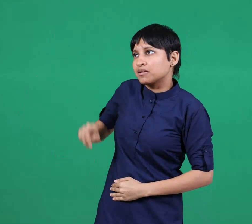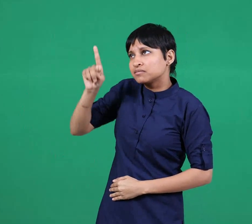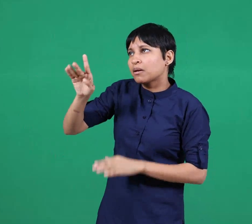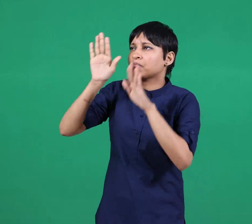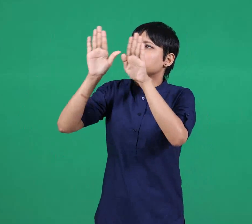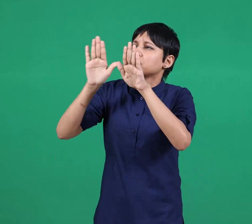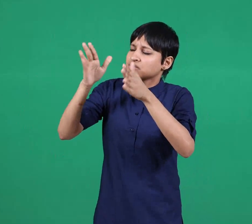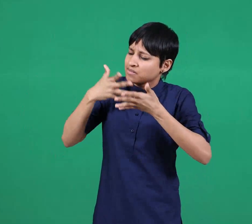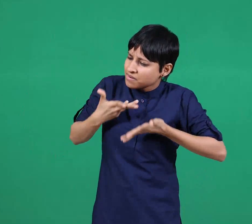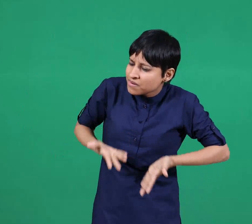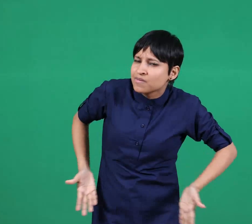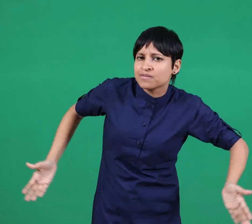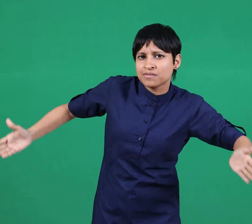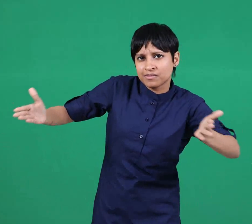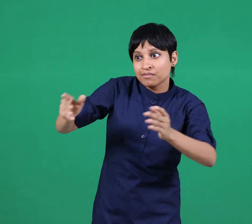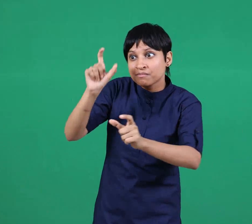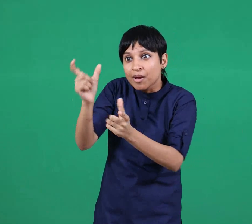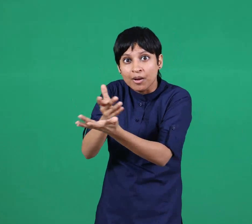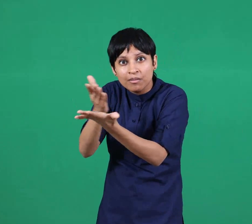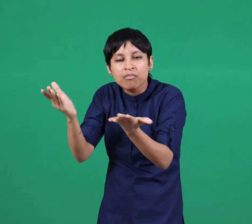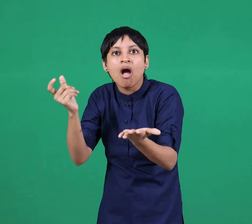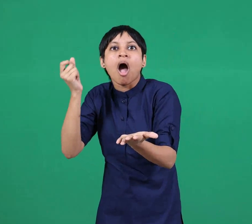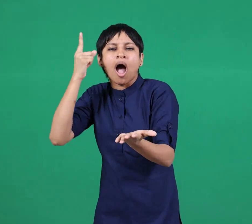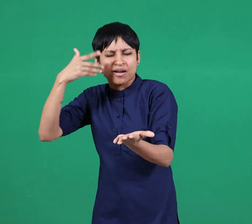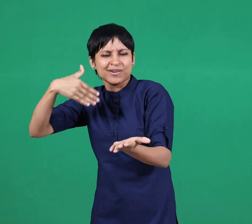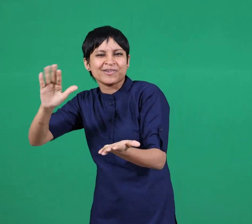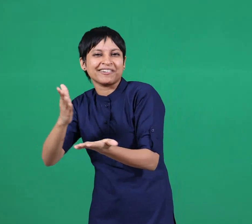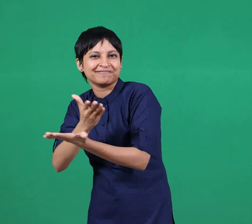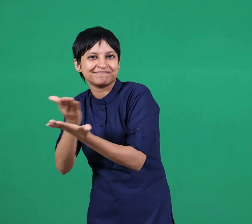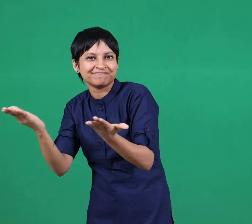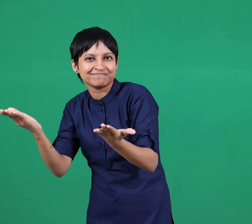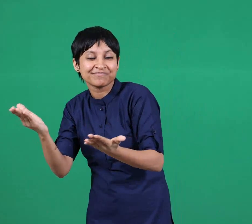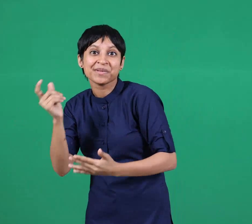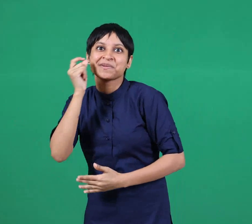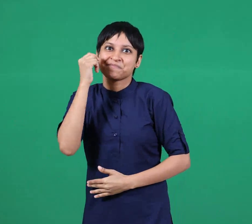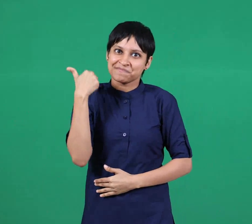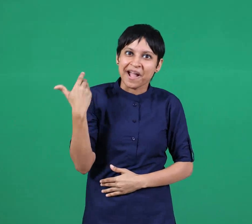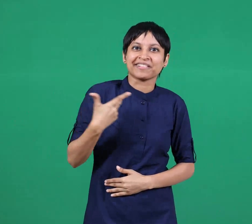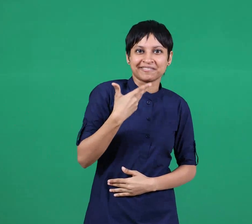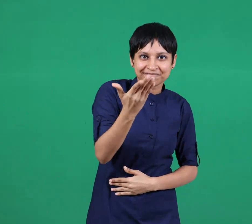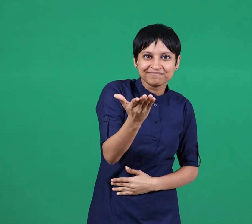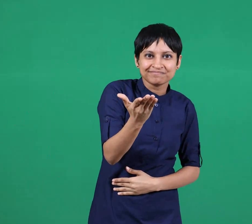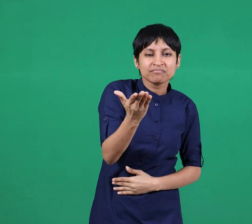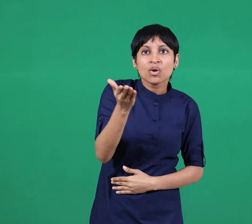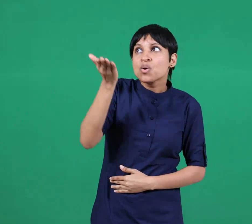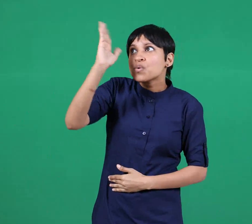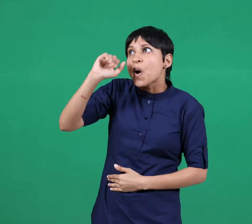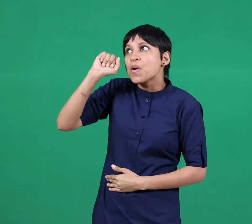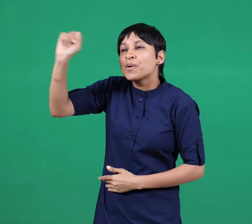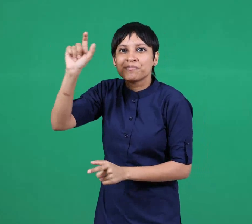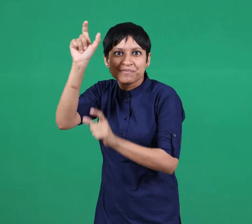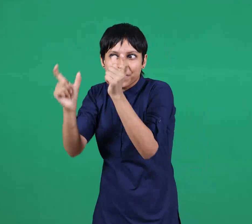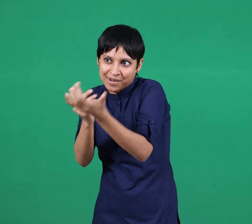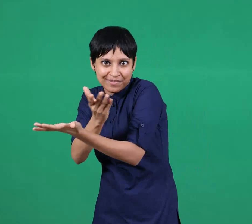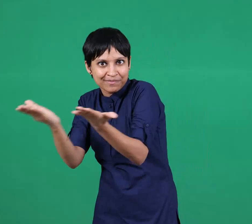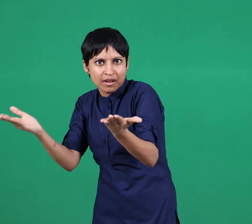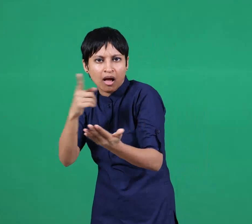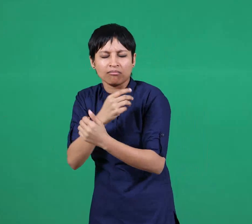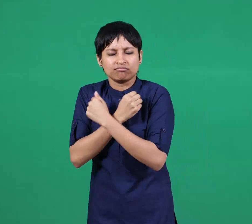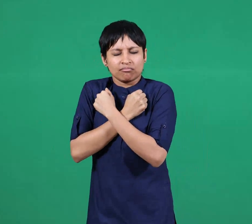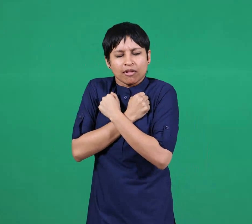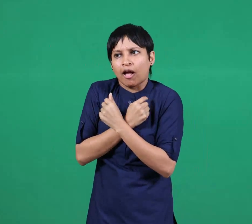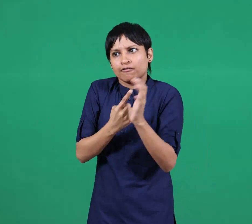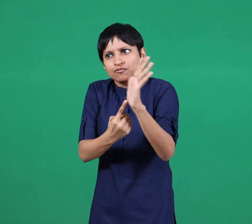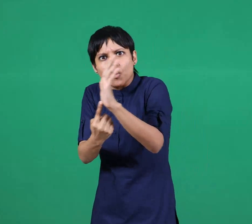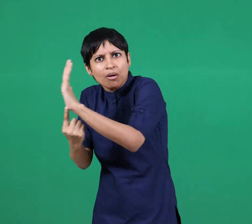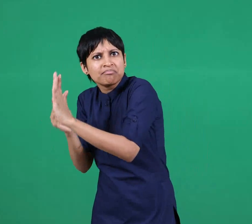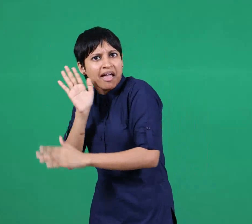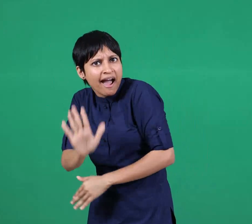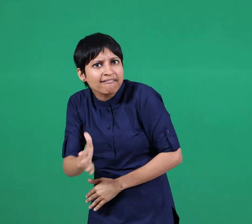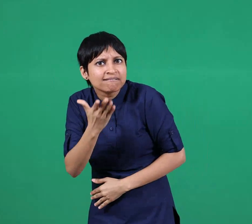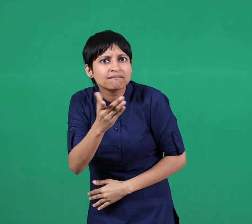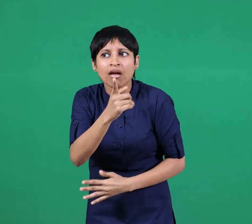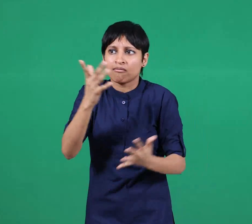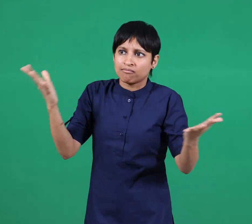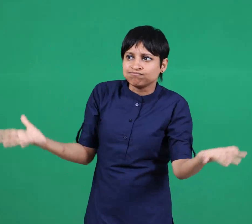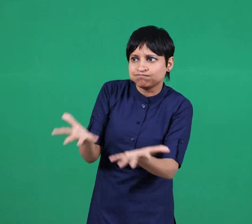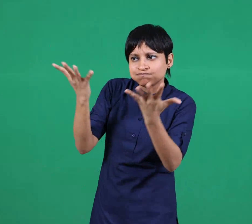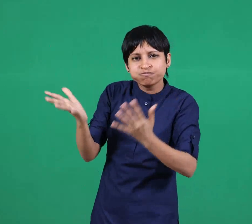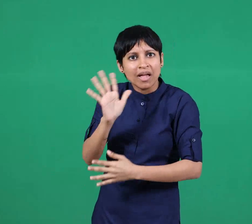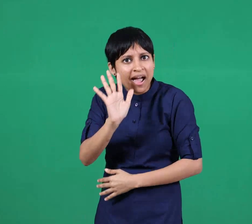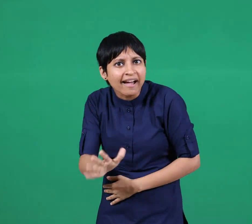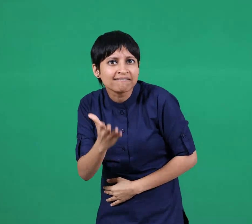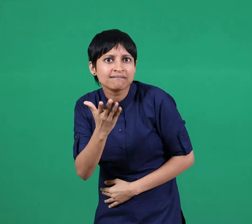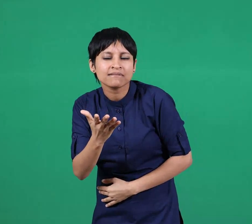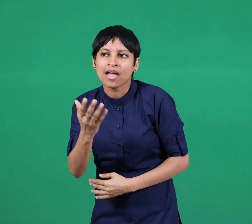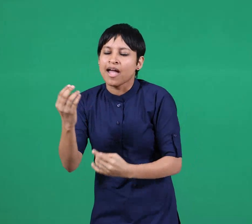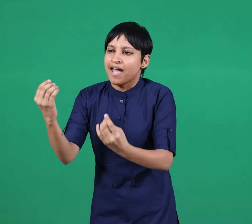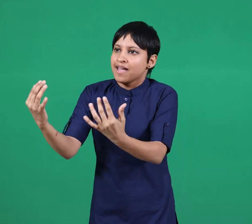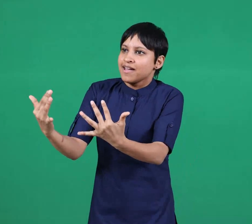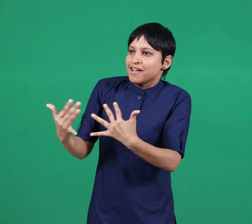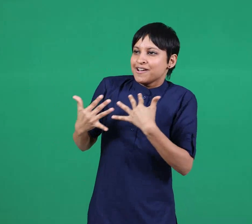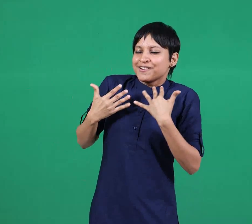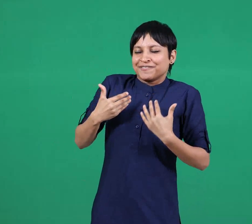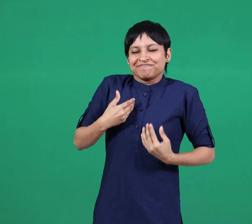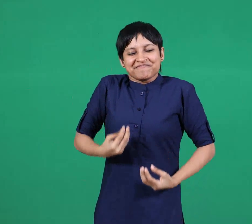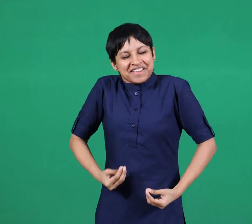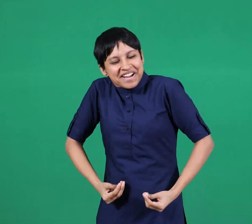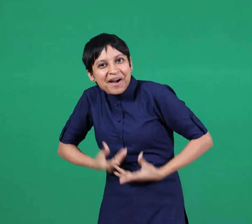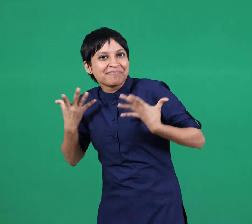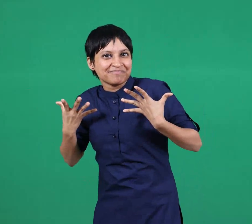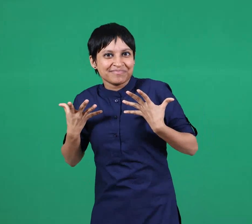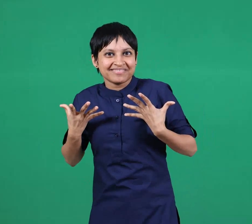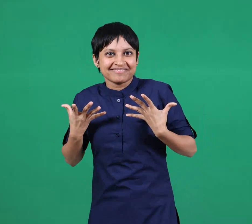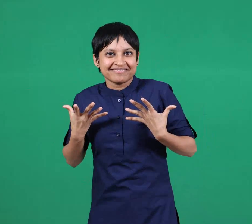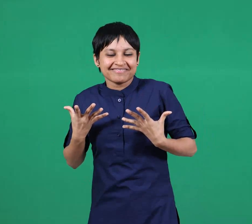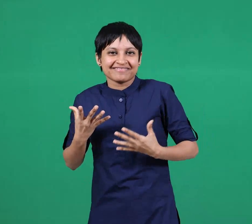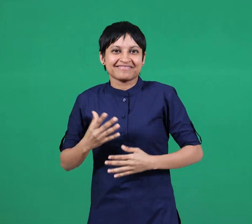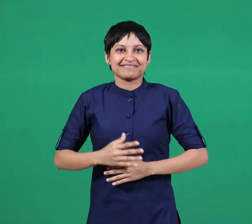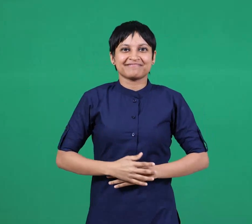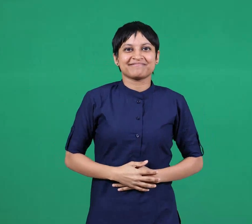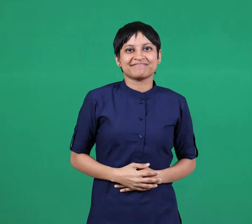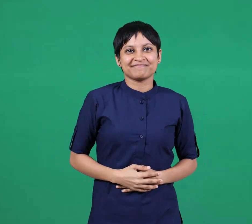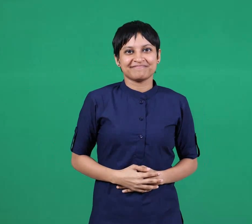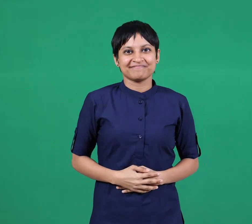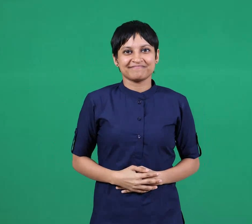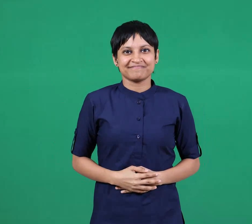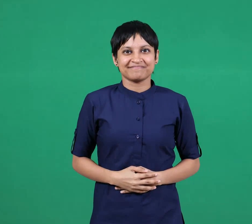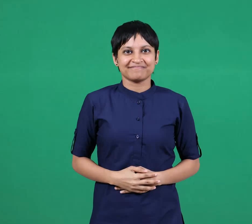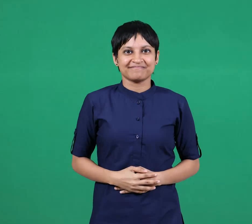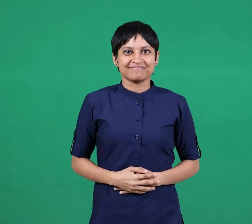I take great joy and encouragement in your love, because you, brother, have refreshed the hearts of the saints.